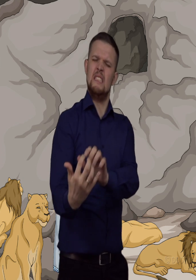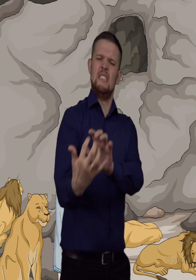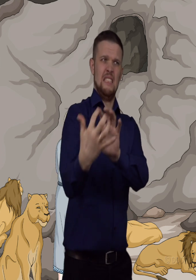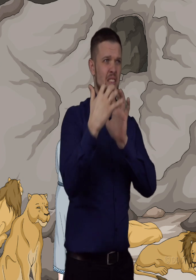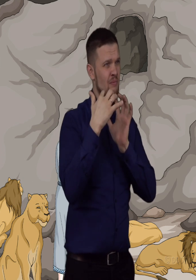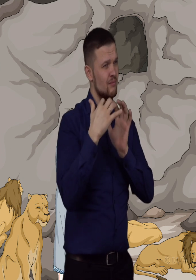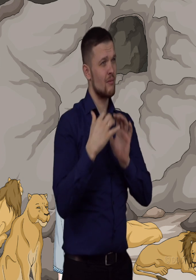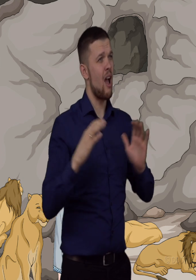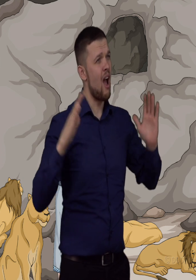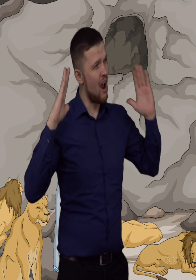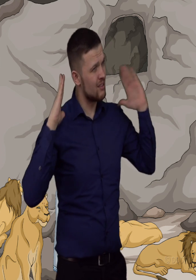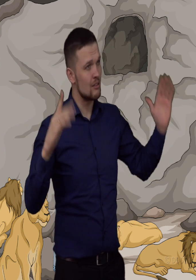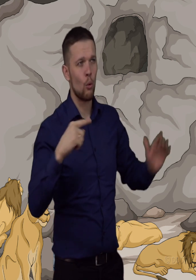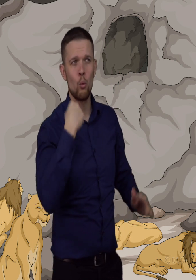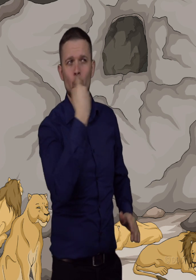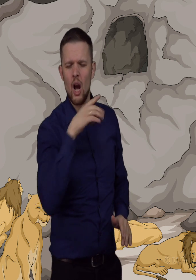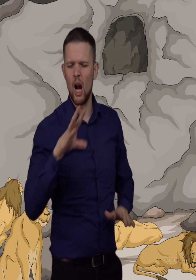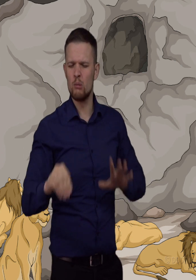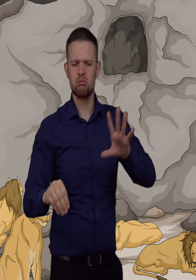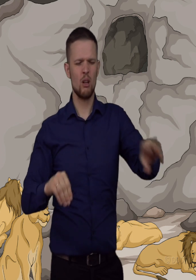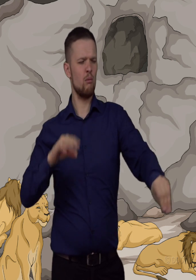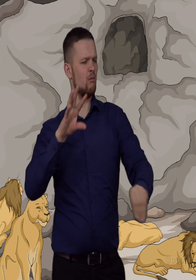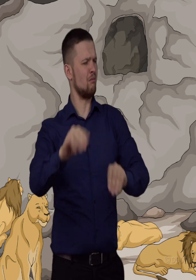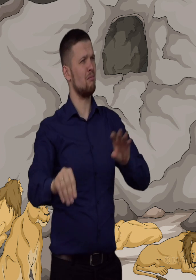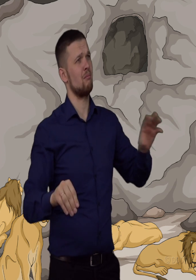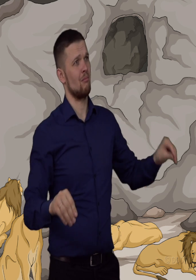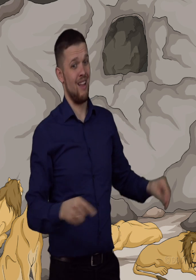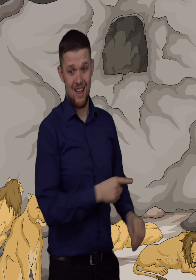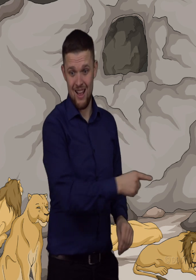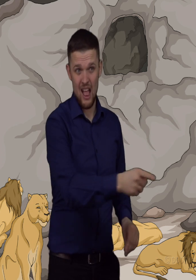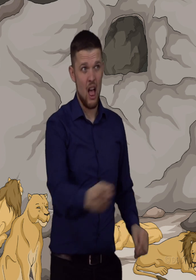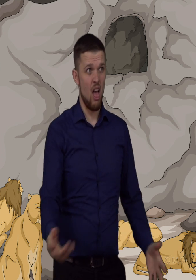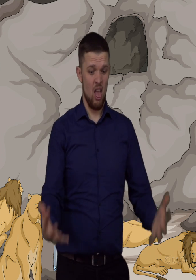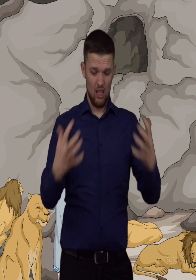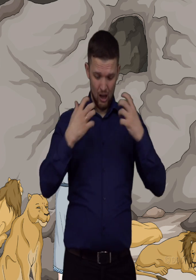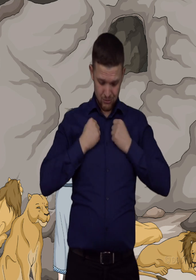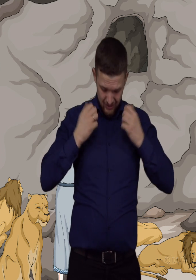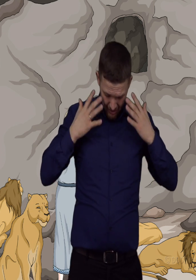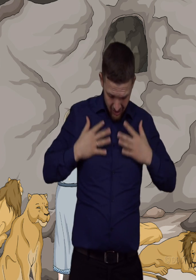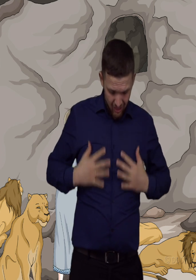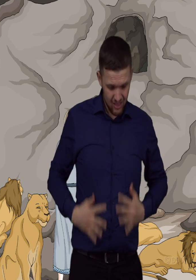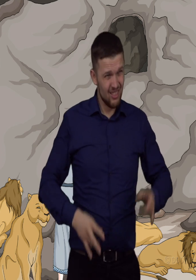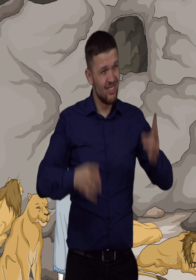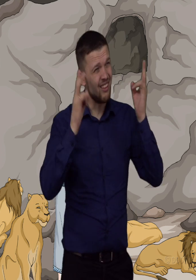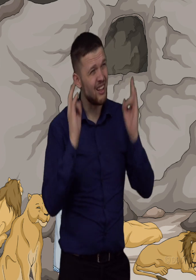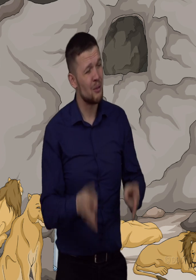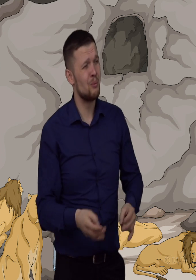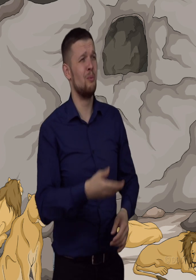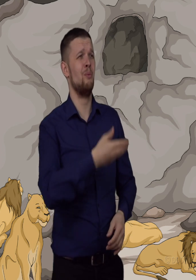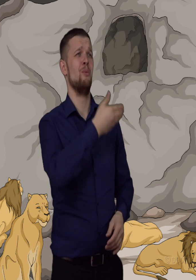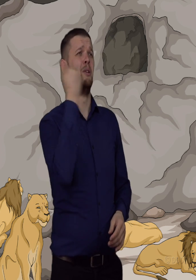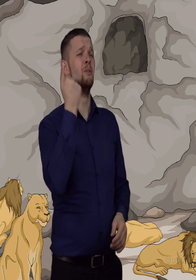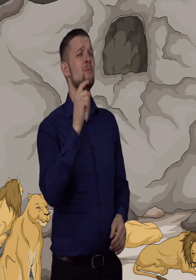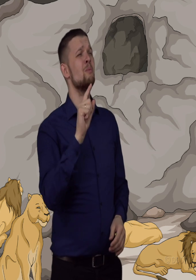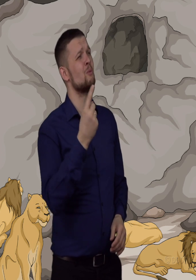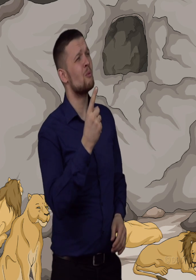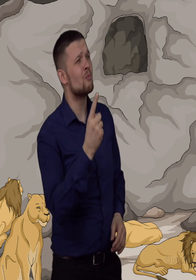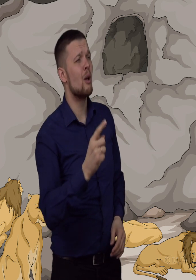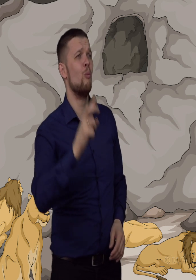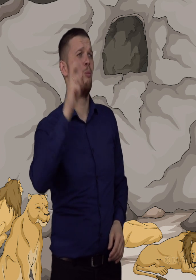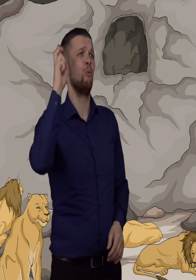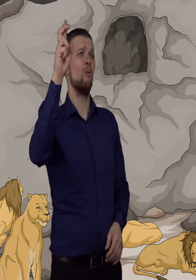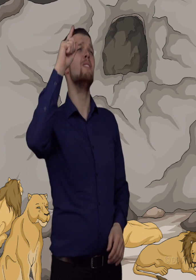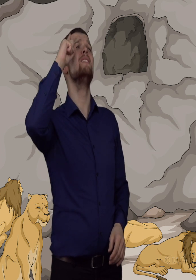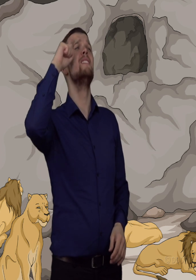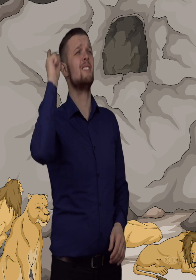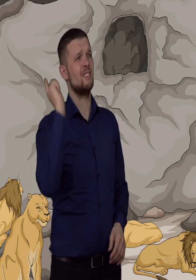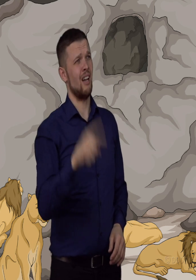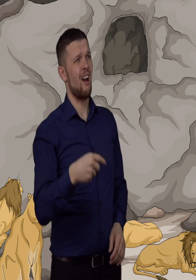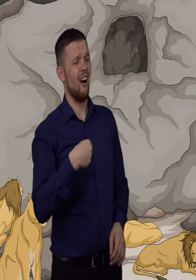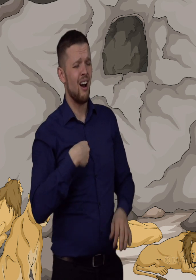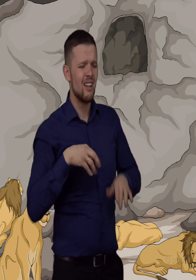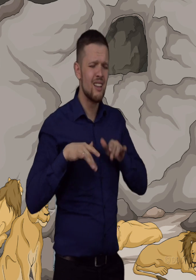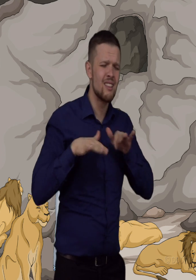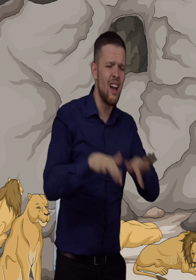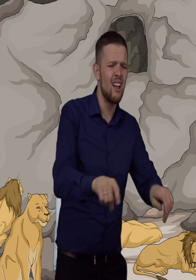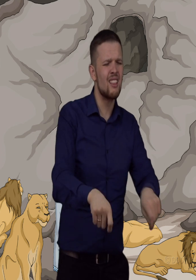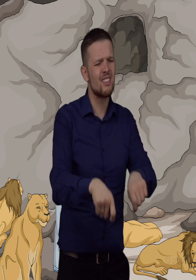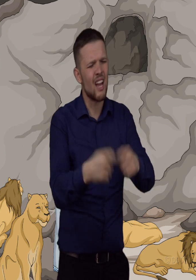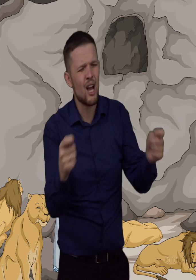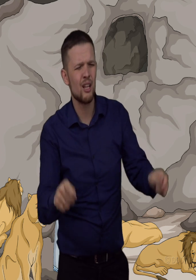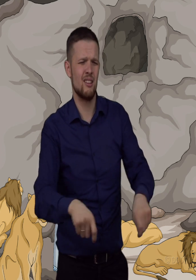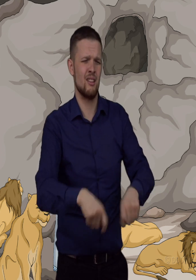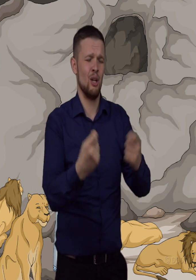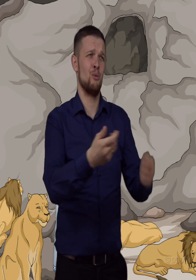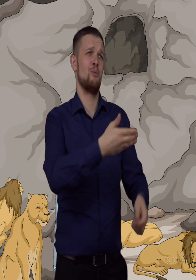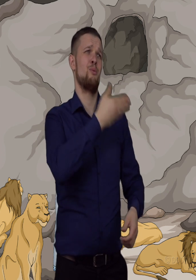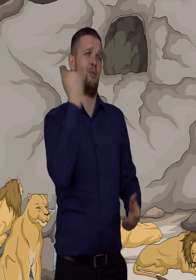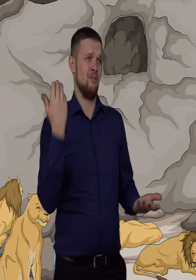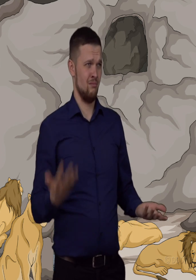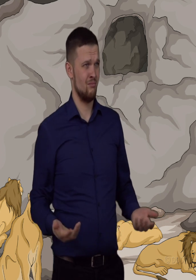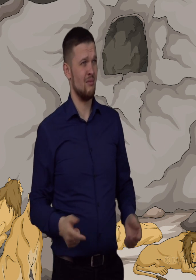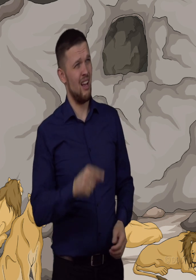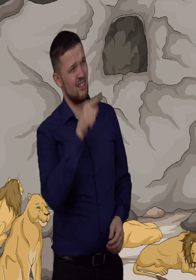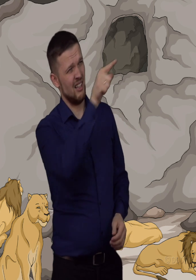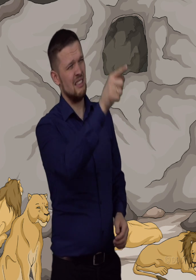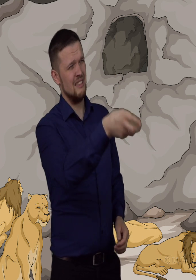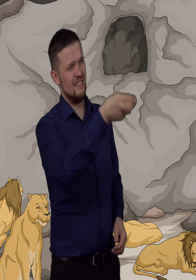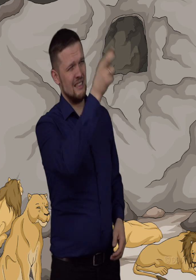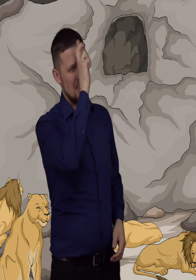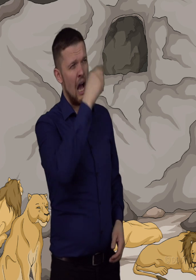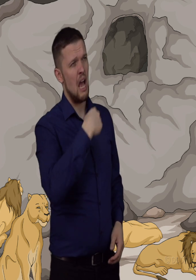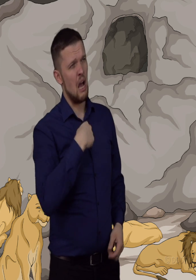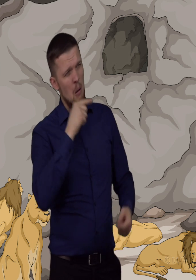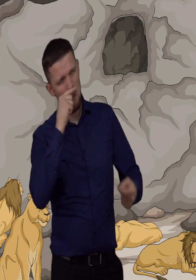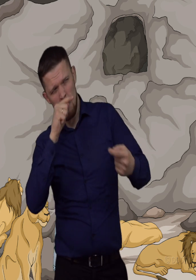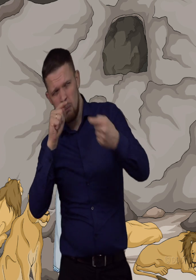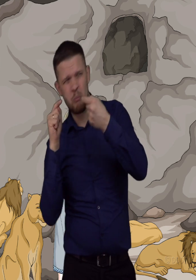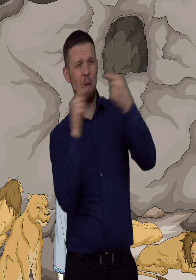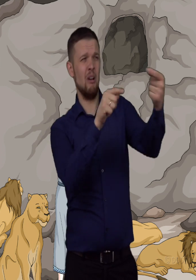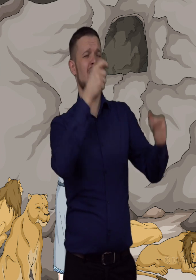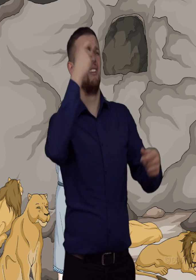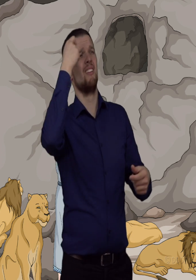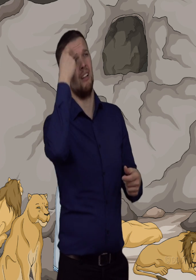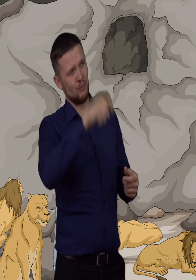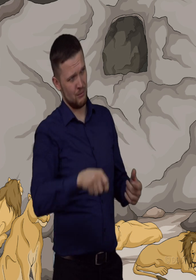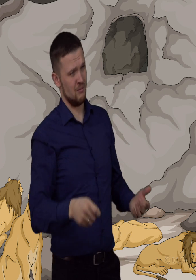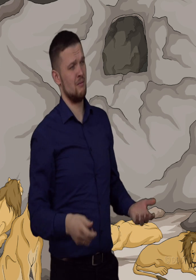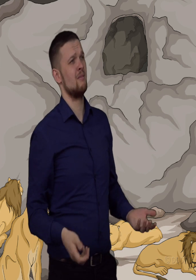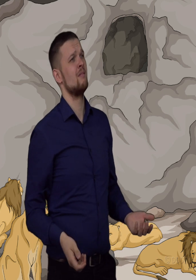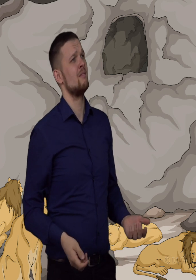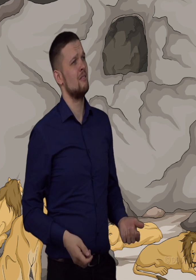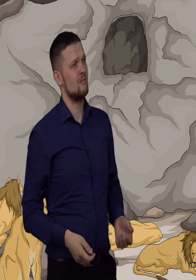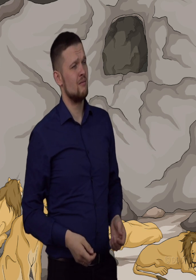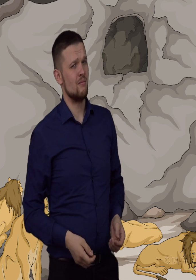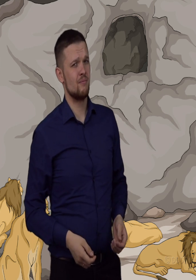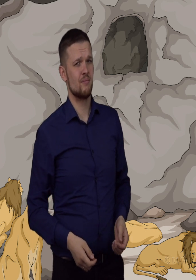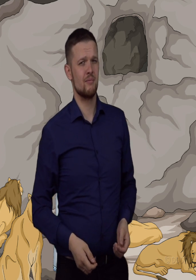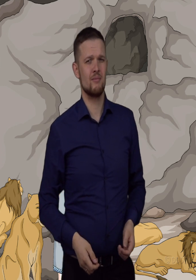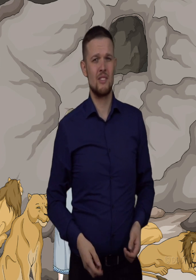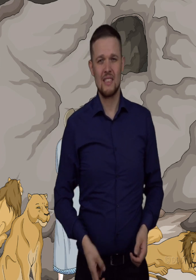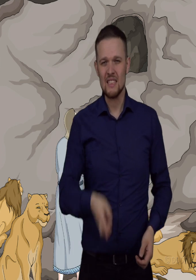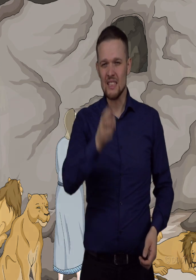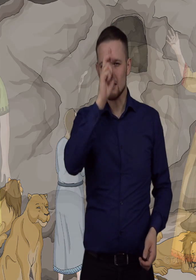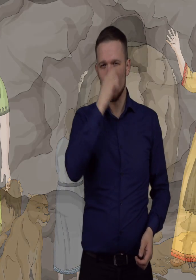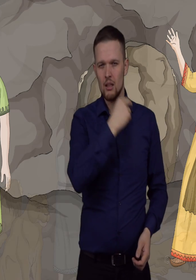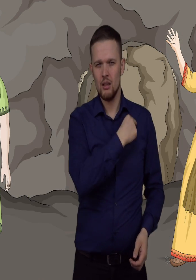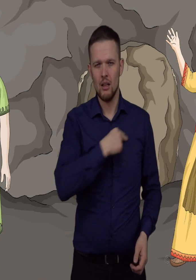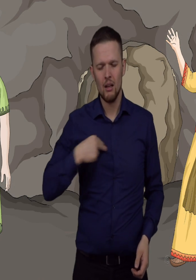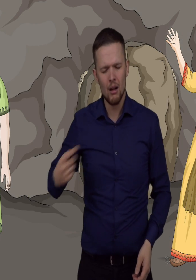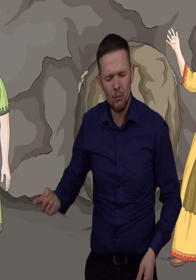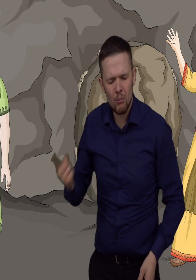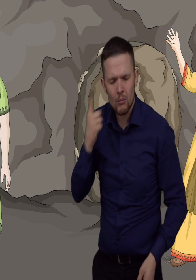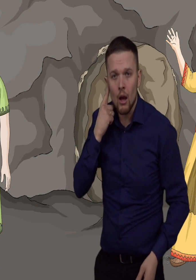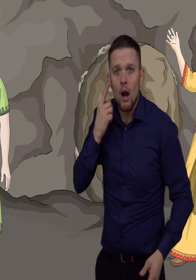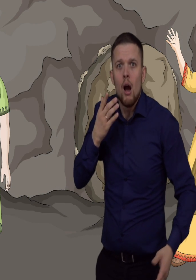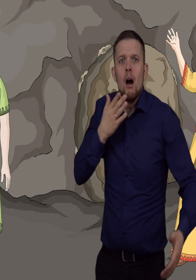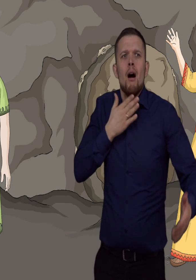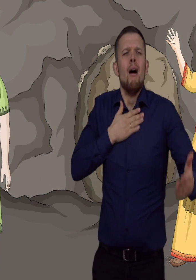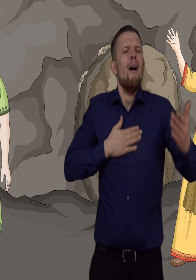They have not hurt me, for I was found innocent in His sight, and I have done no wrong against you, O king.”